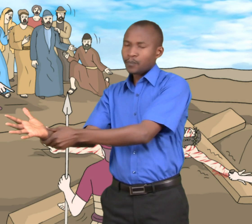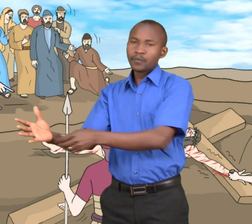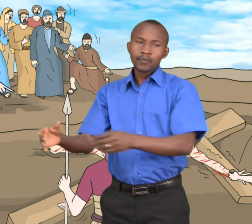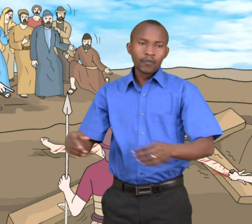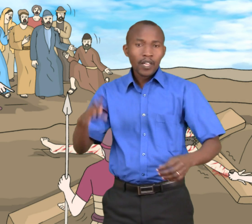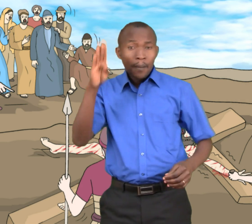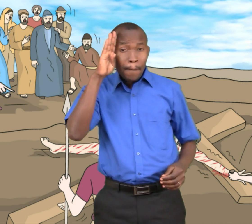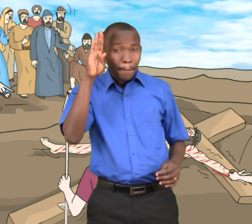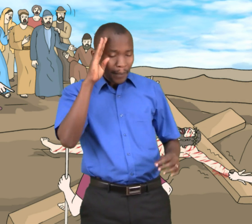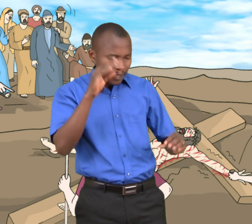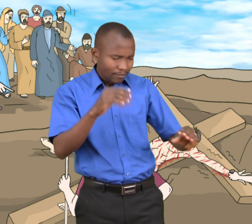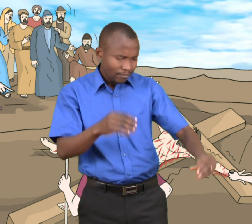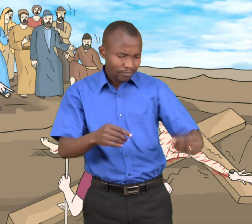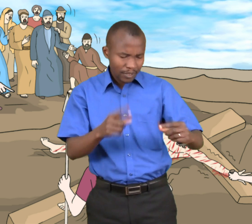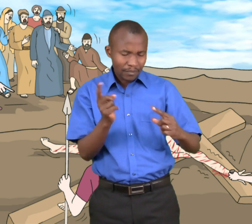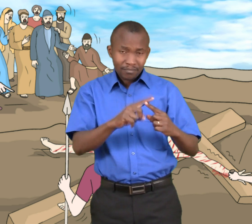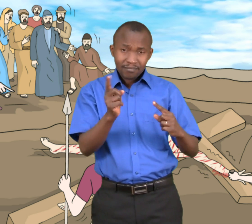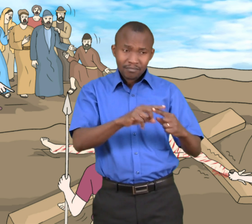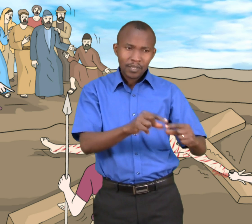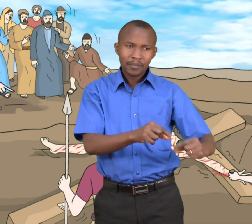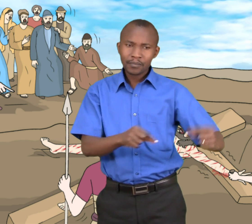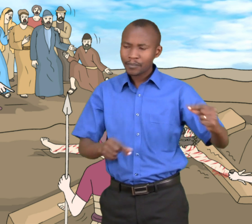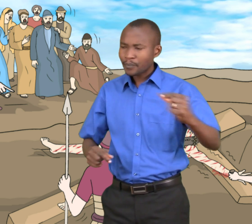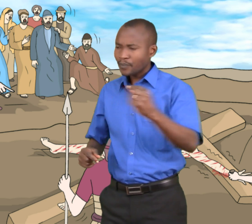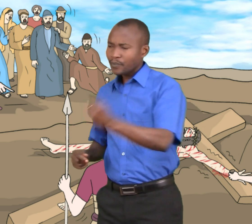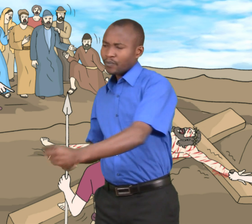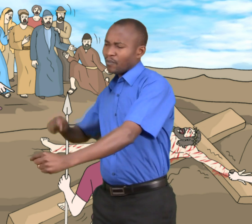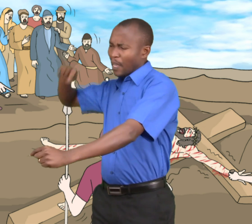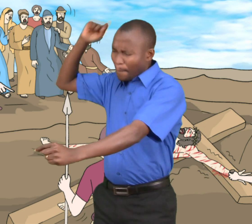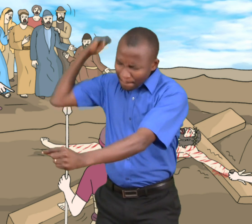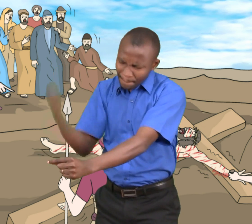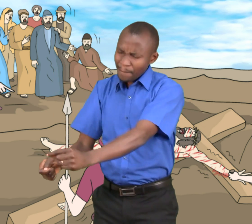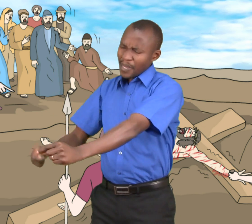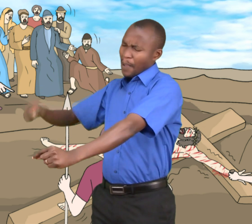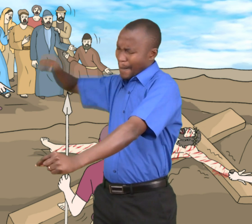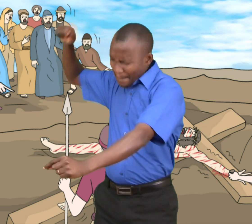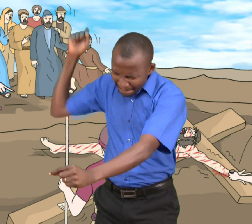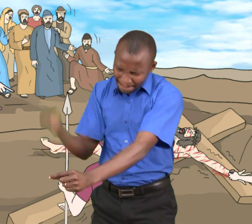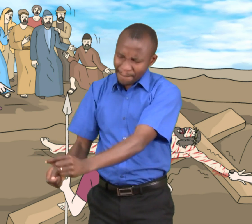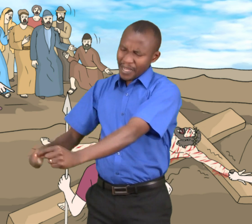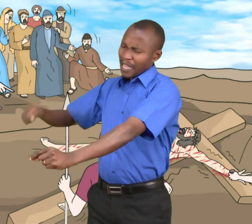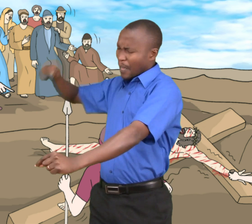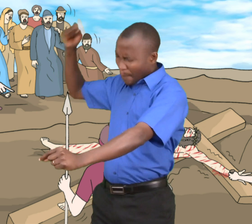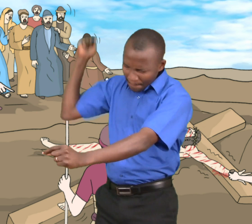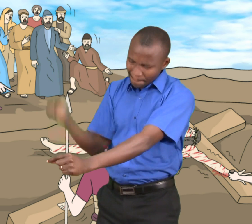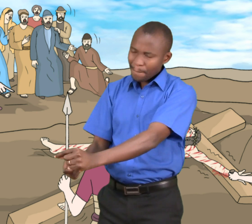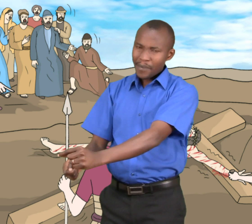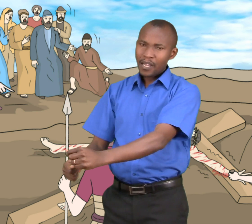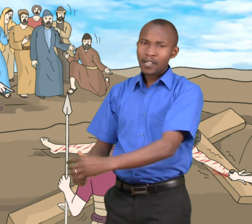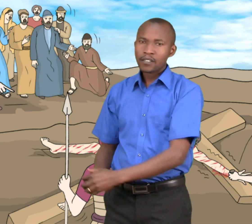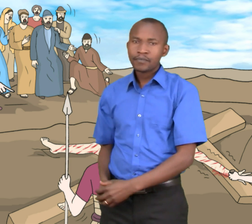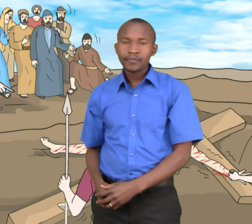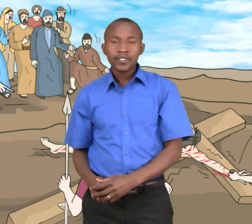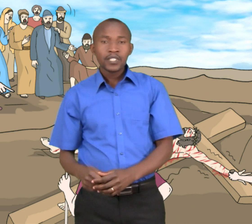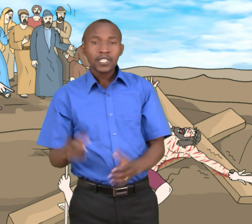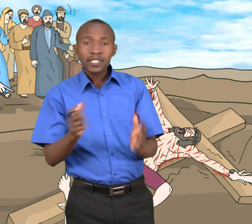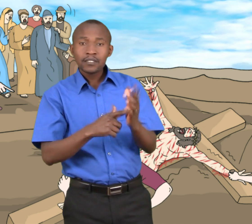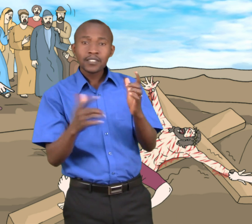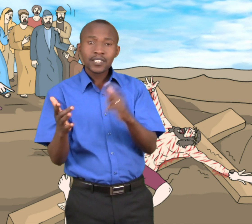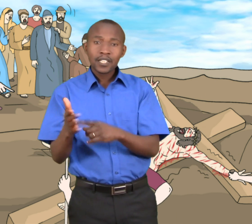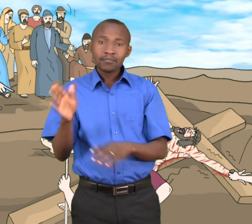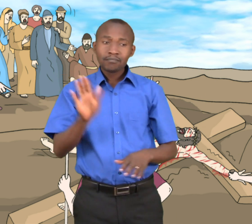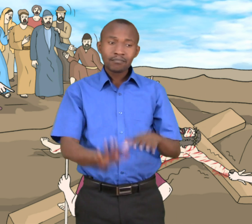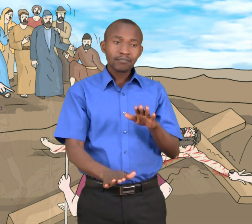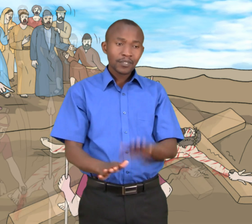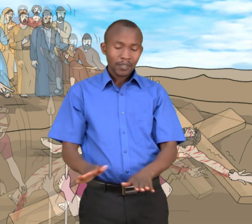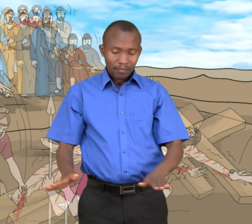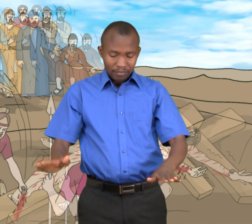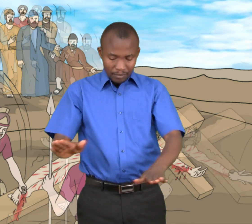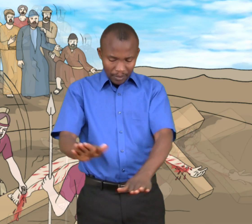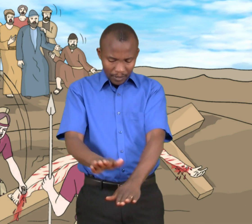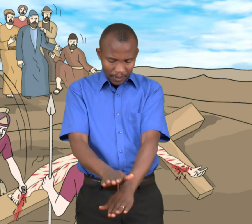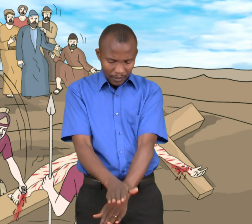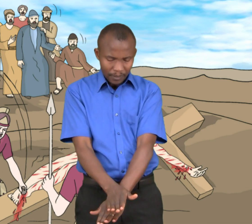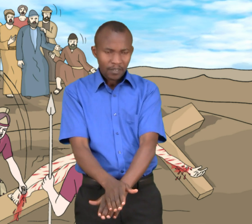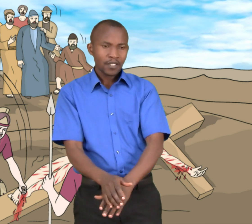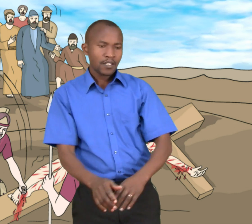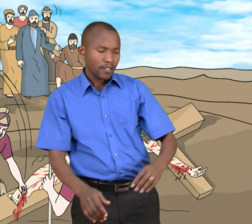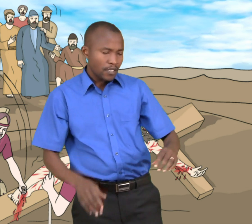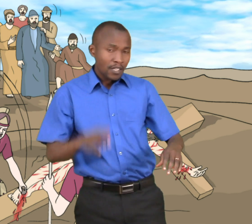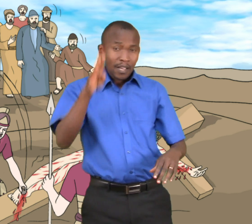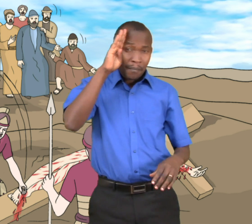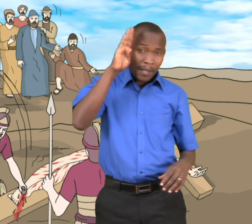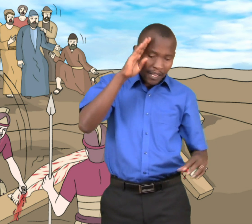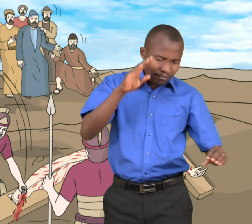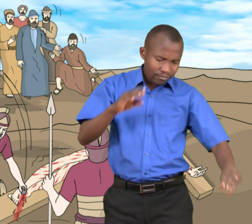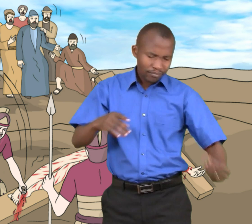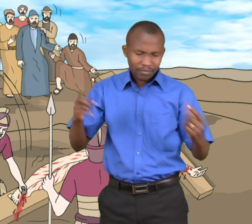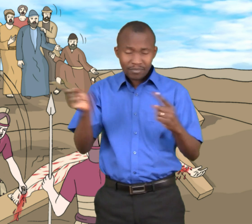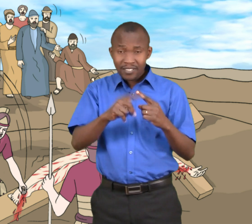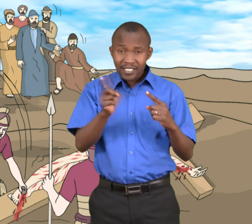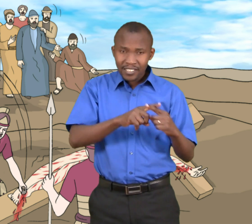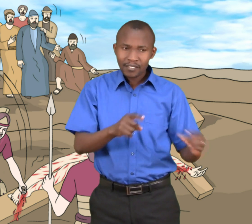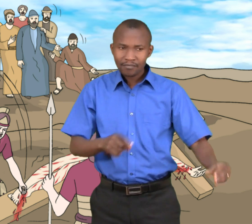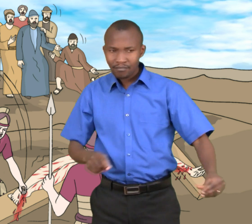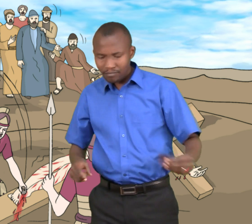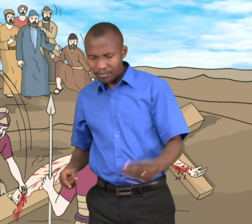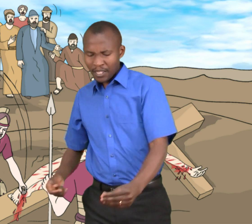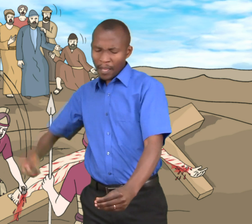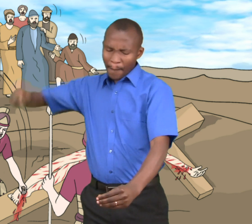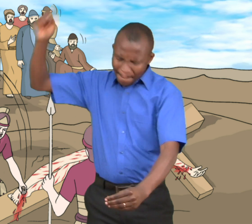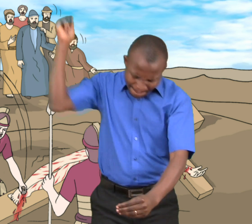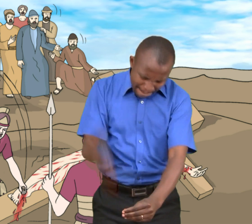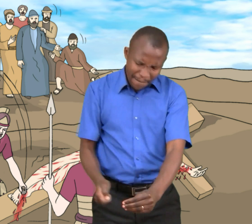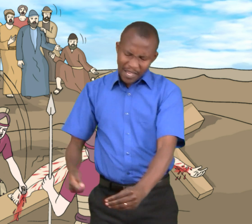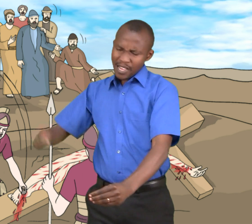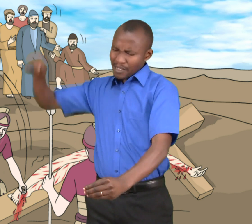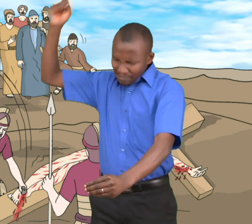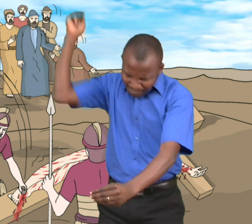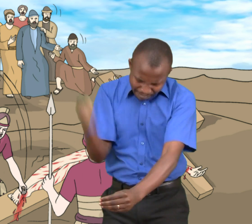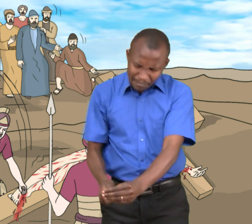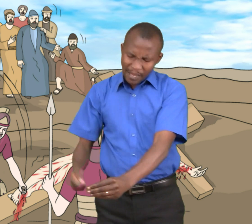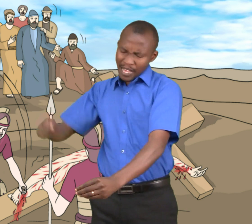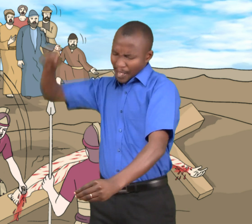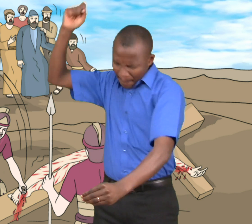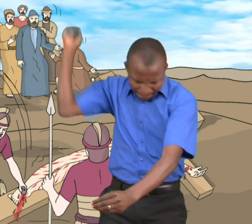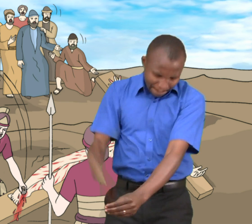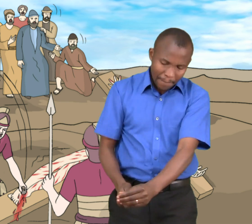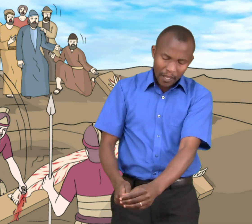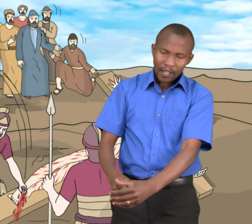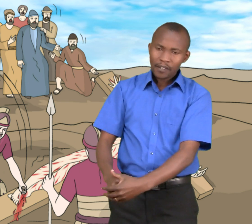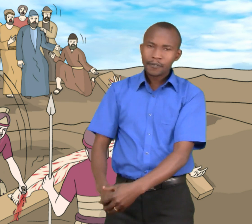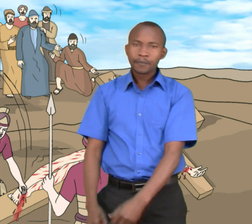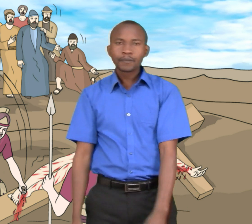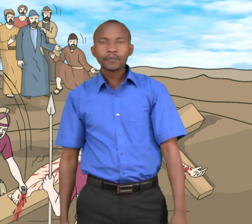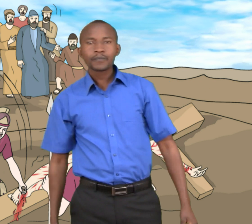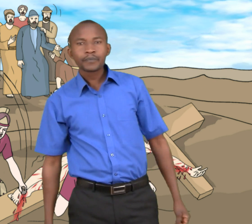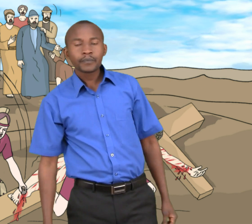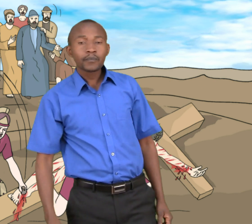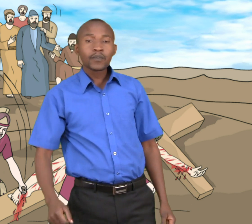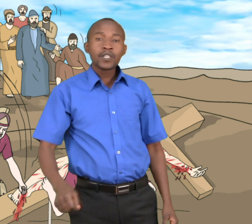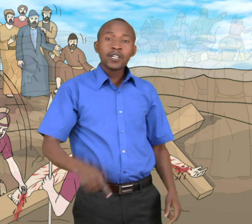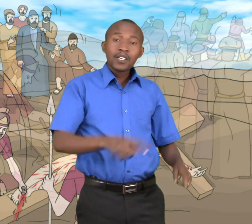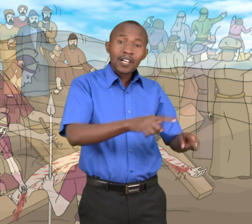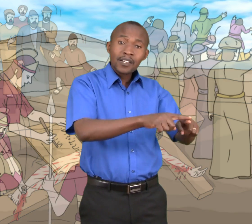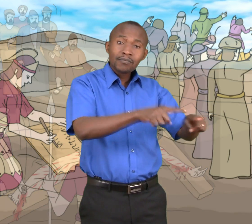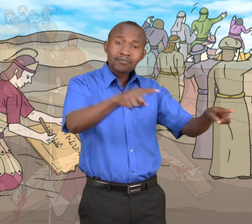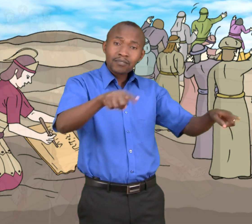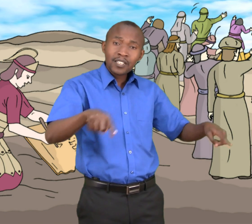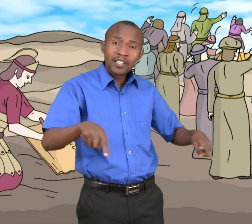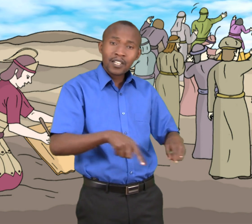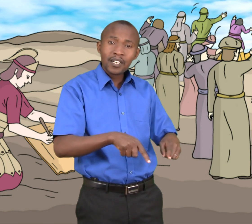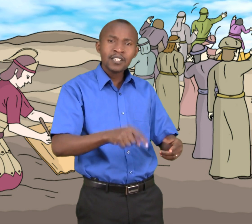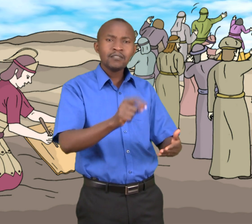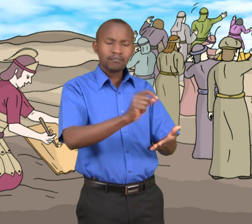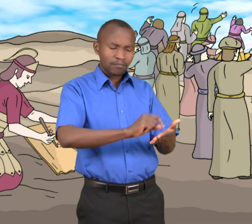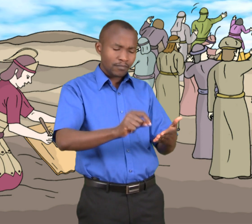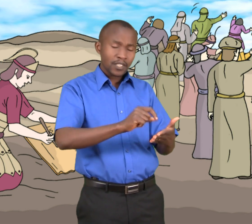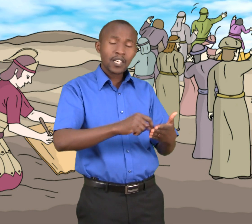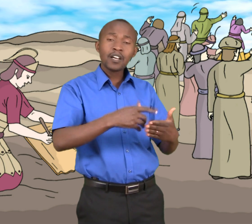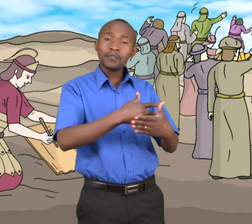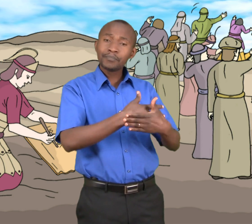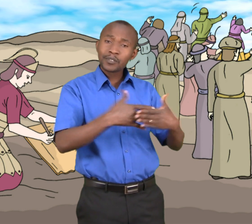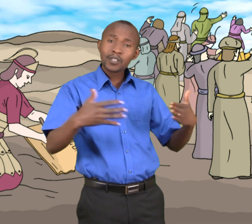And sitting down, they kept watch over Him there.